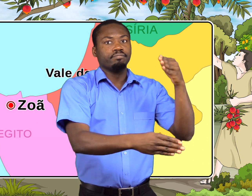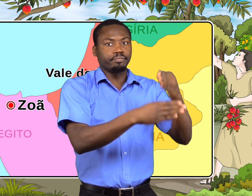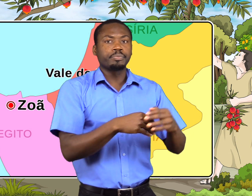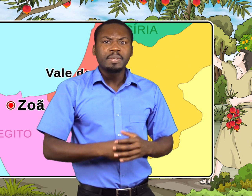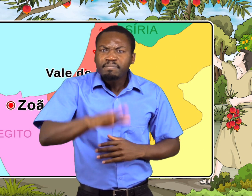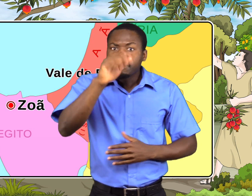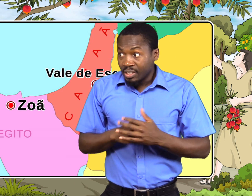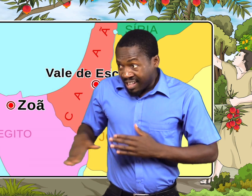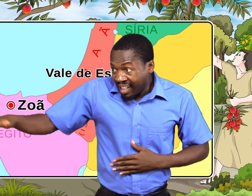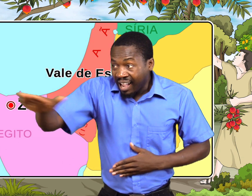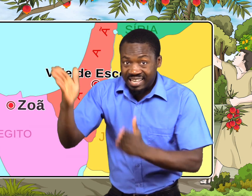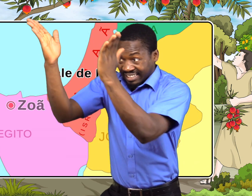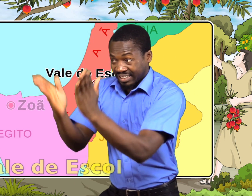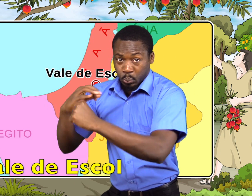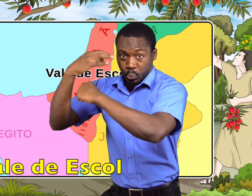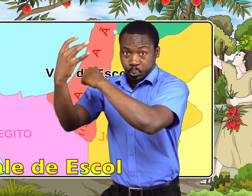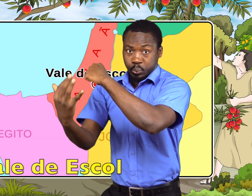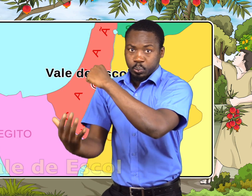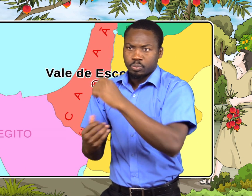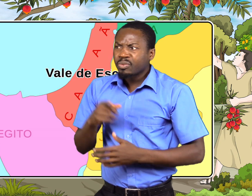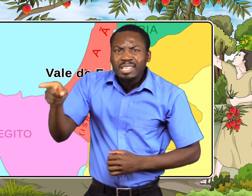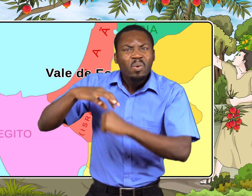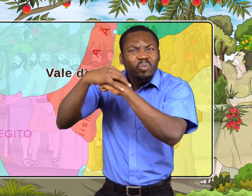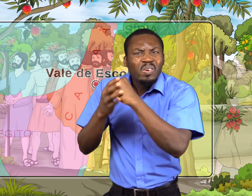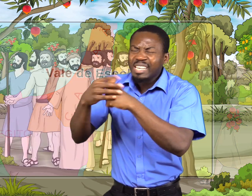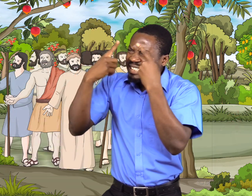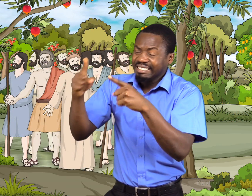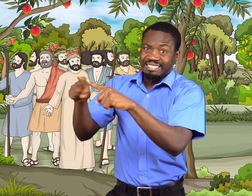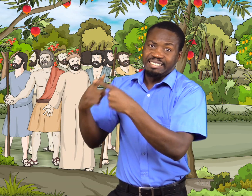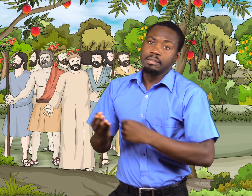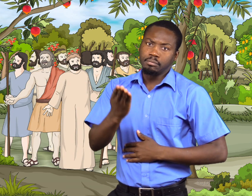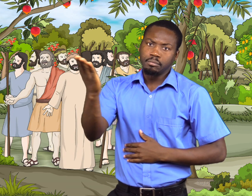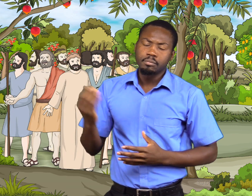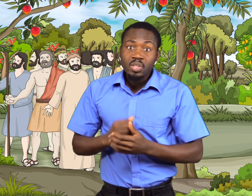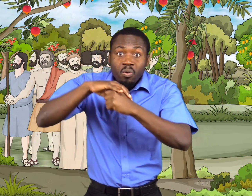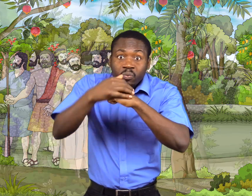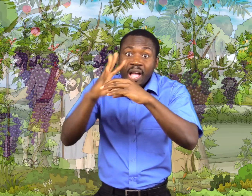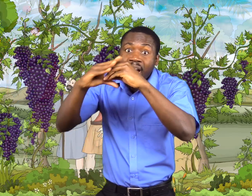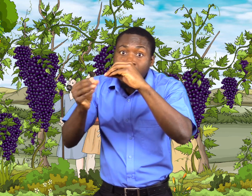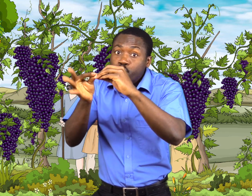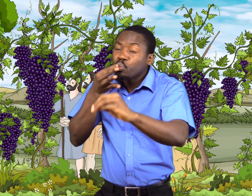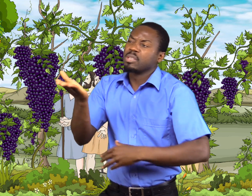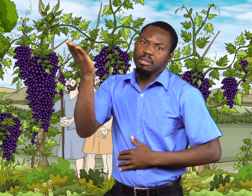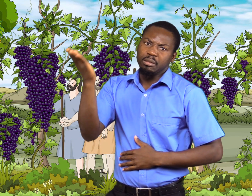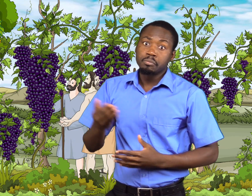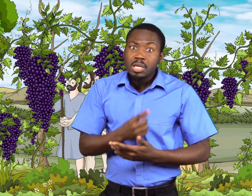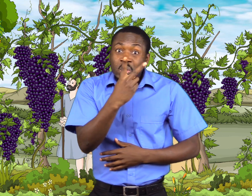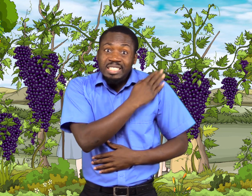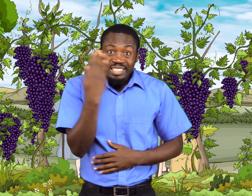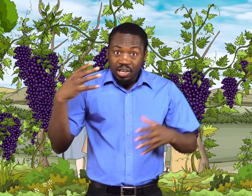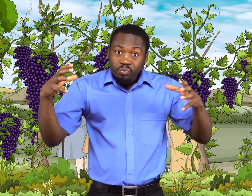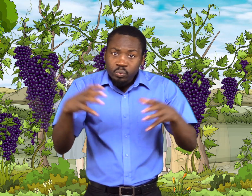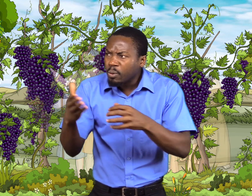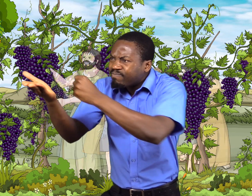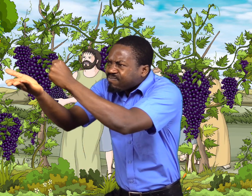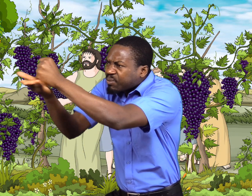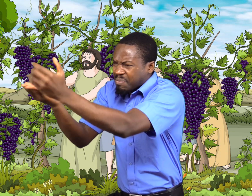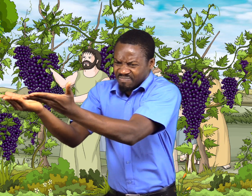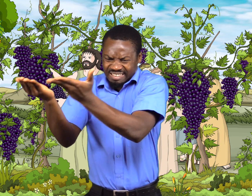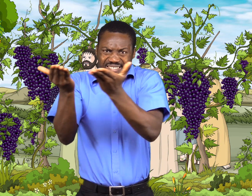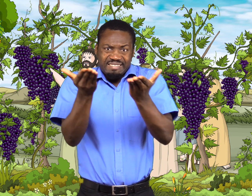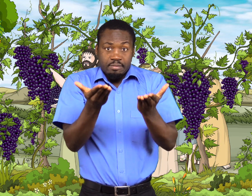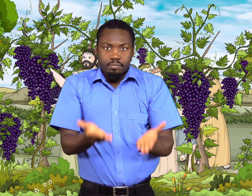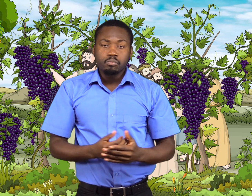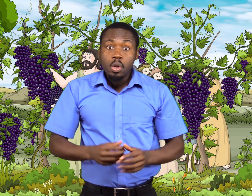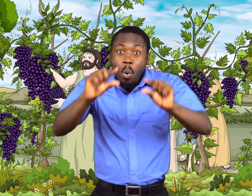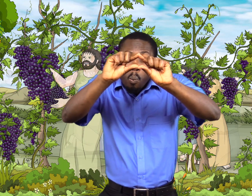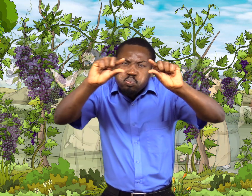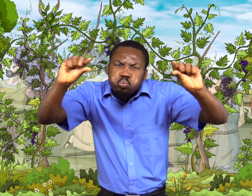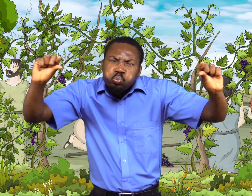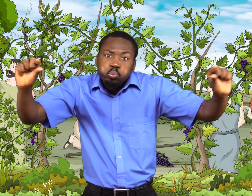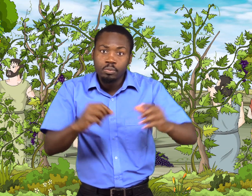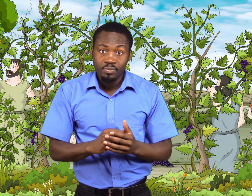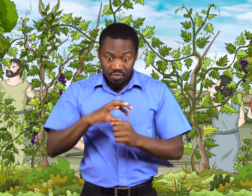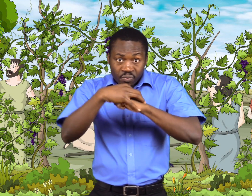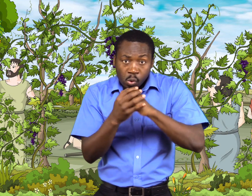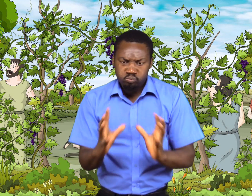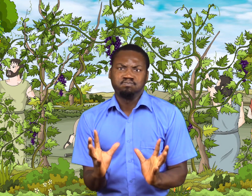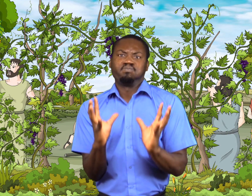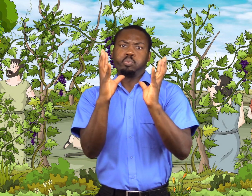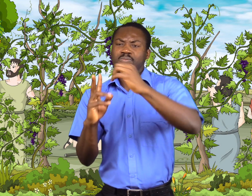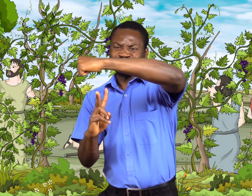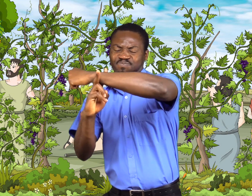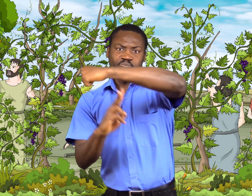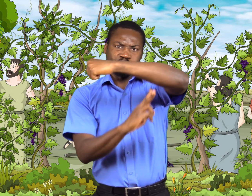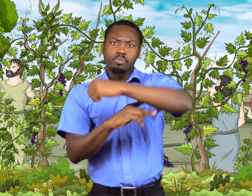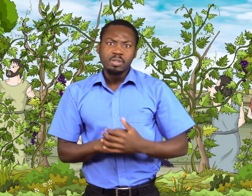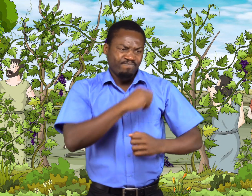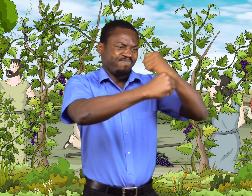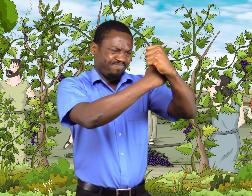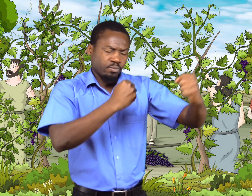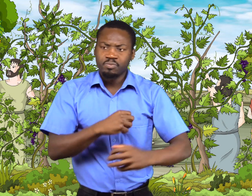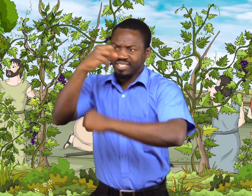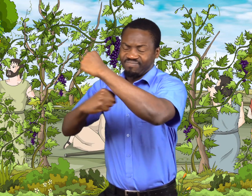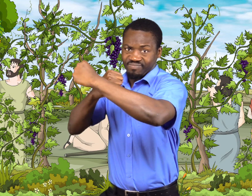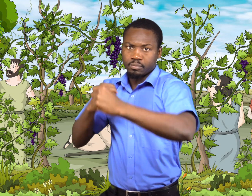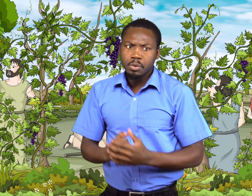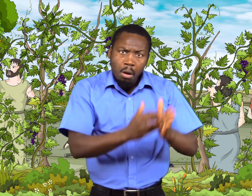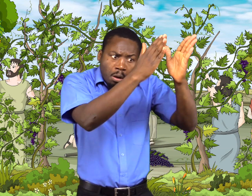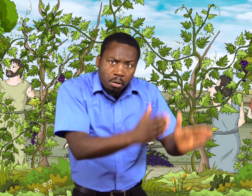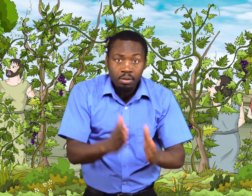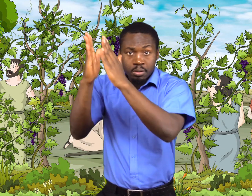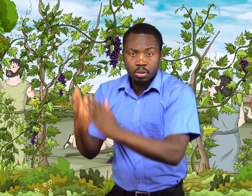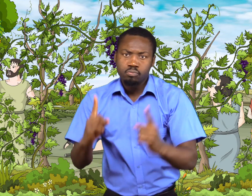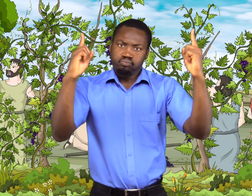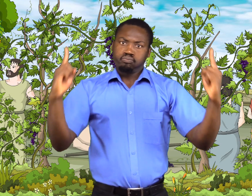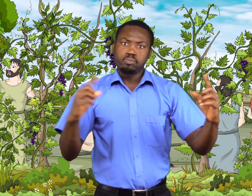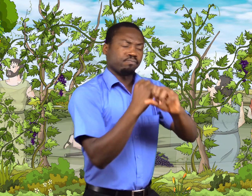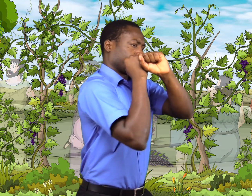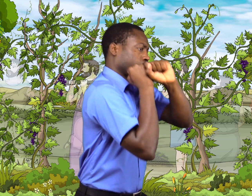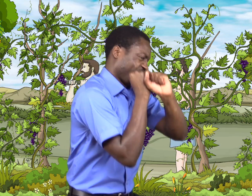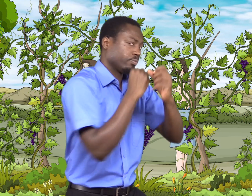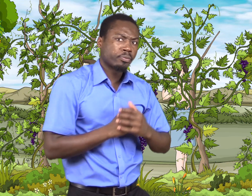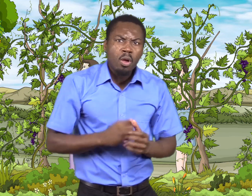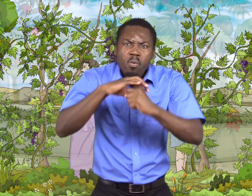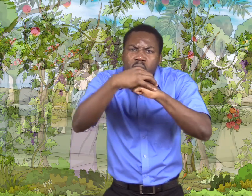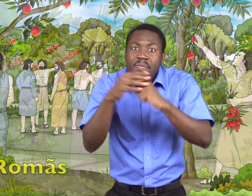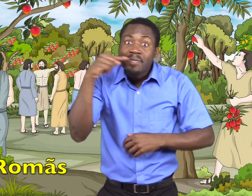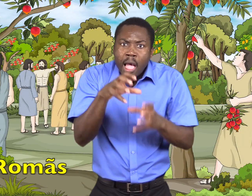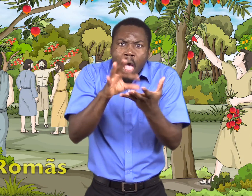When they came to the Valley of Eshcol, they cut down a branch with a single cluster of grapes, which they carried on a pole between two men.